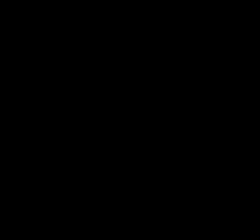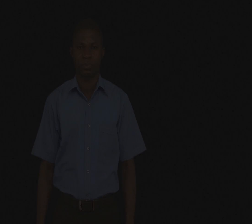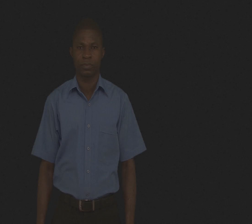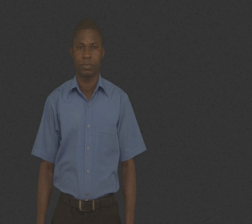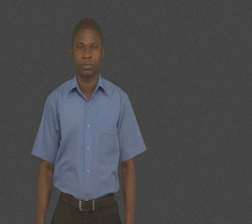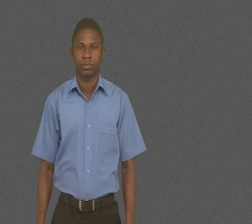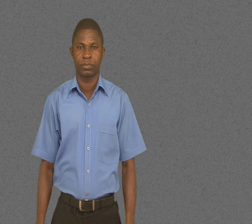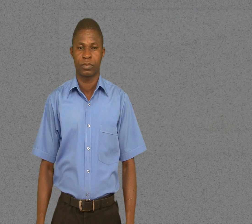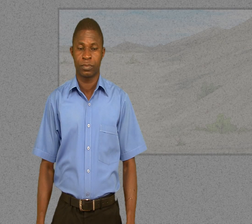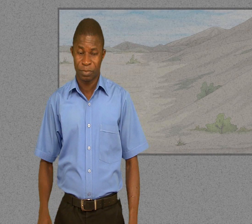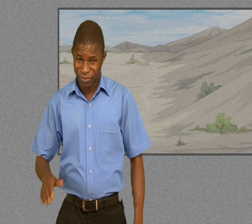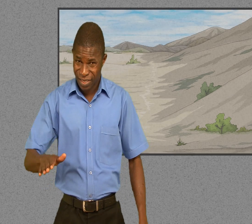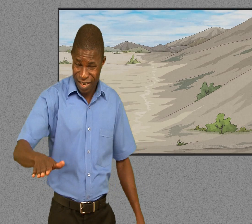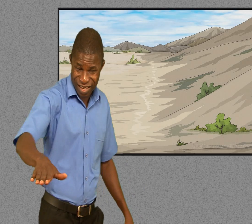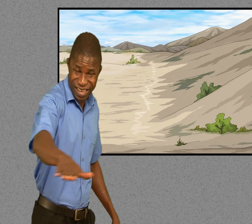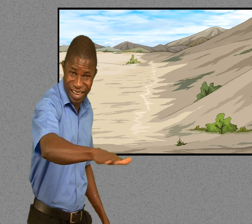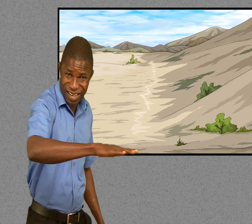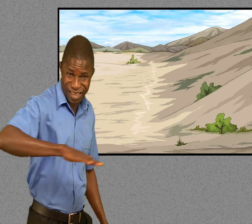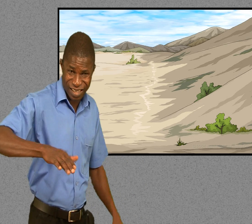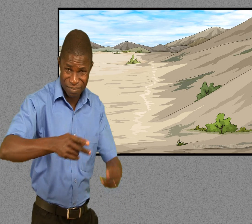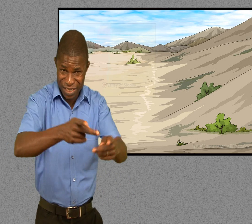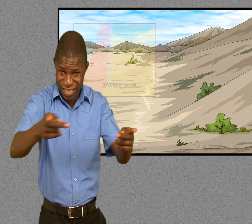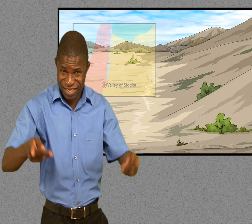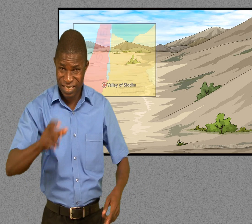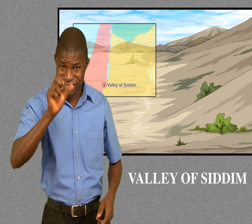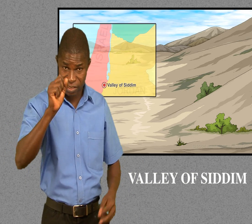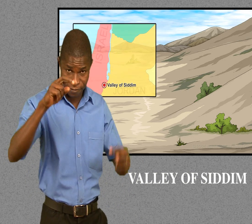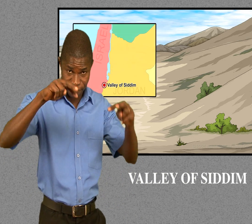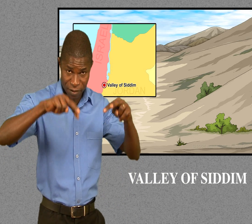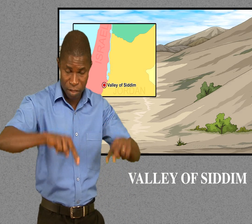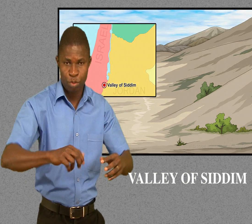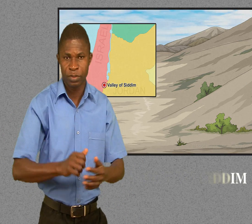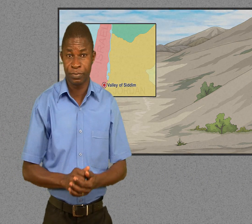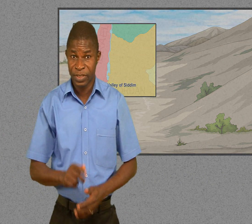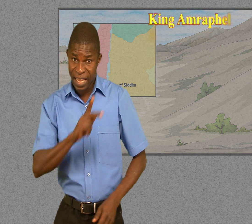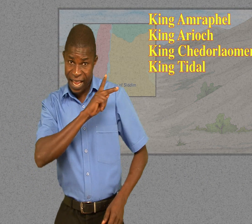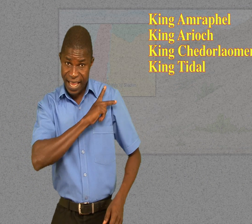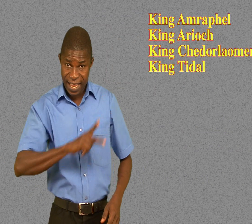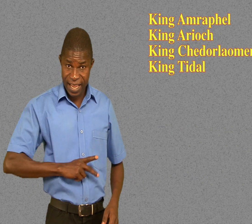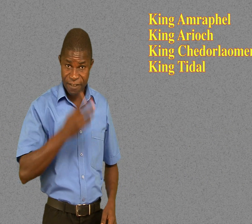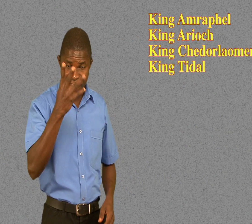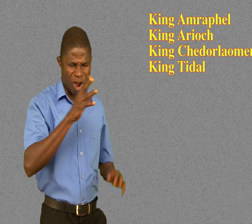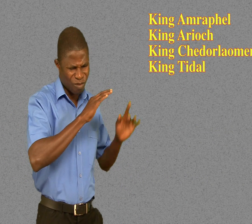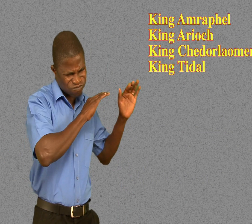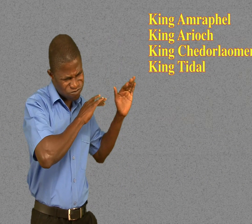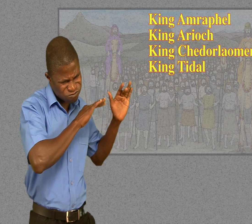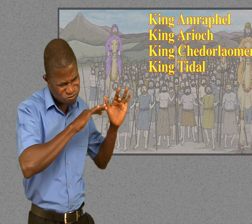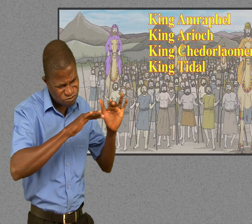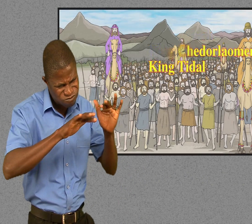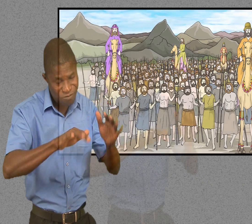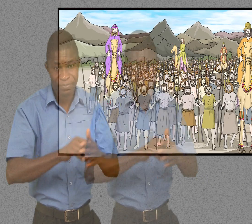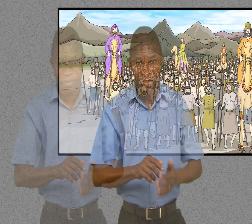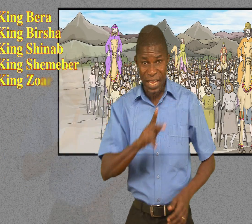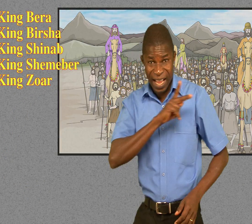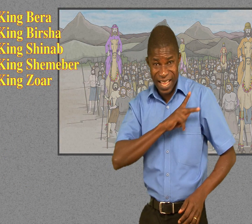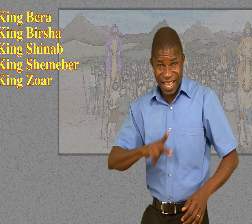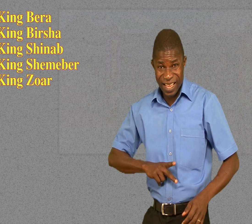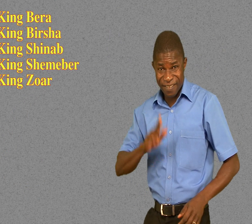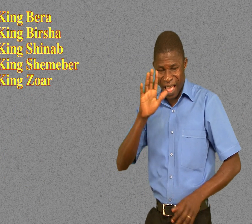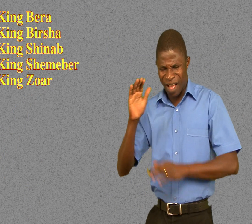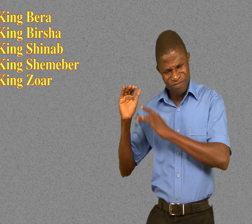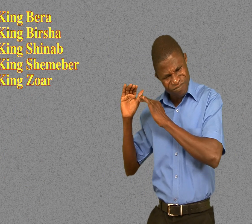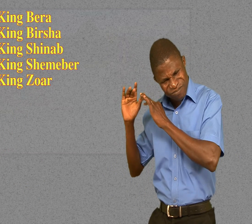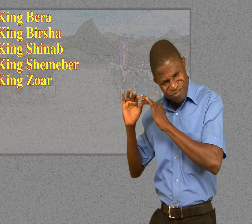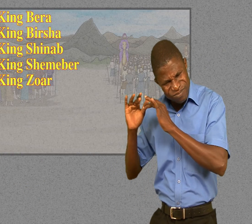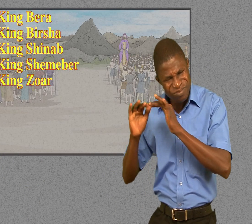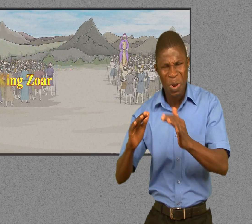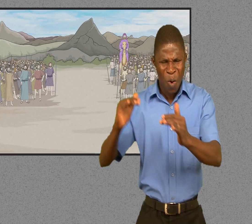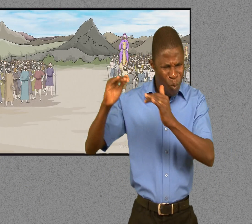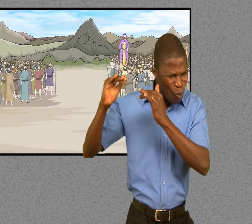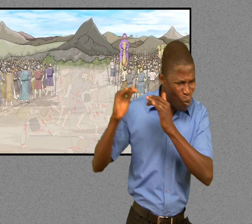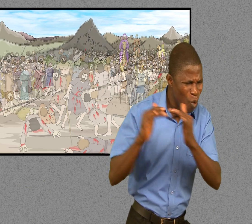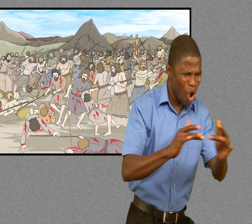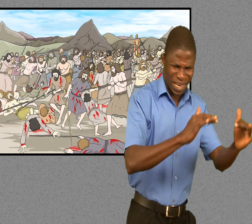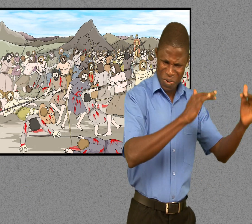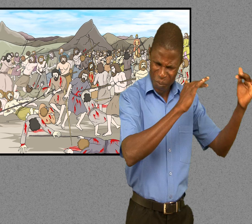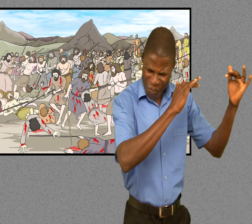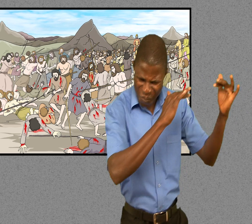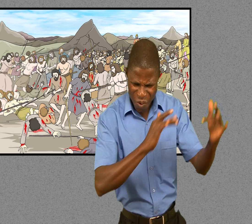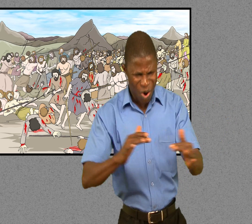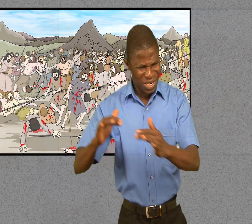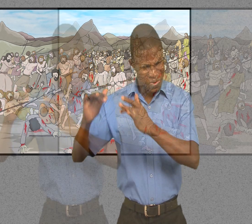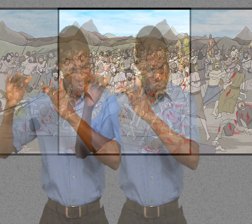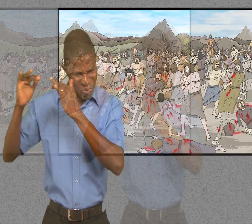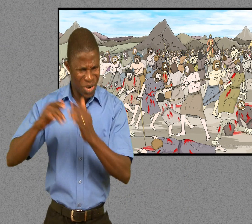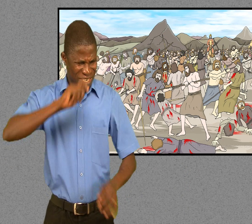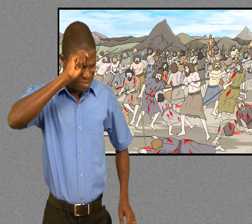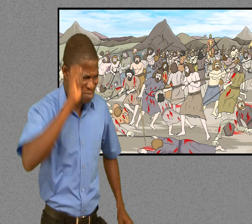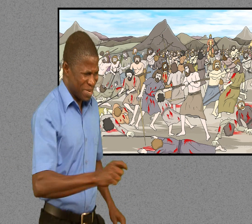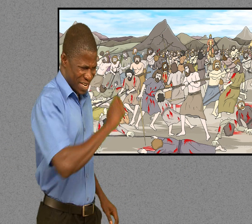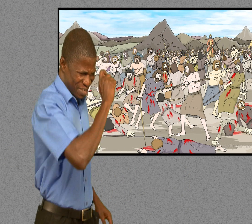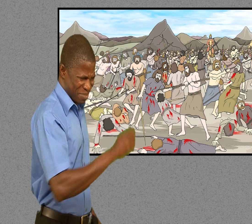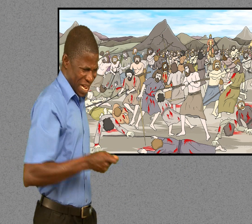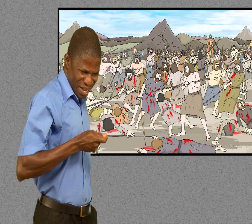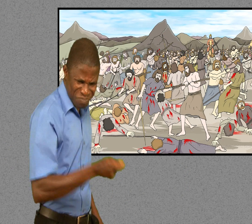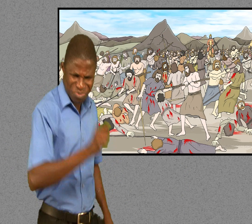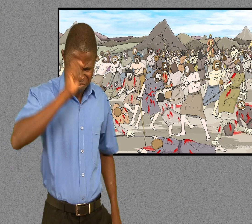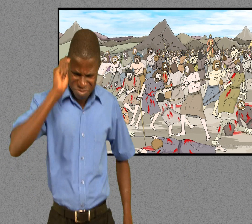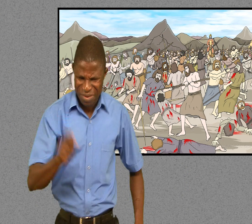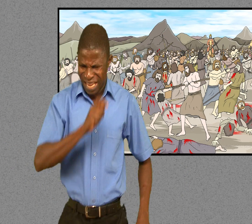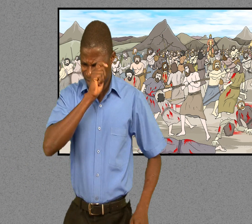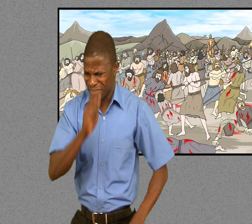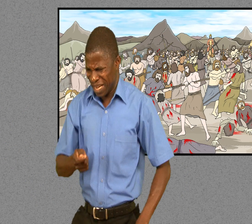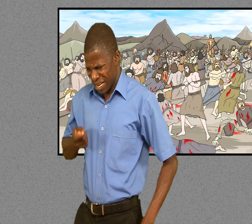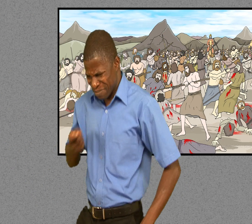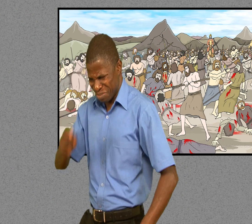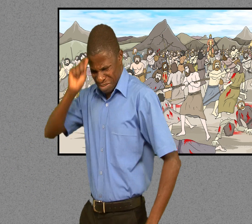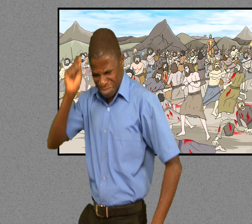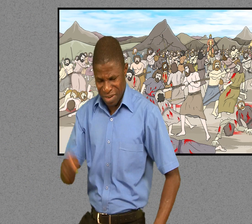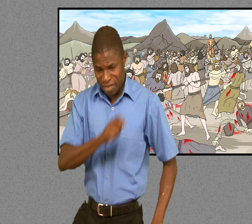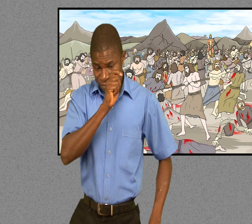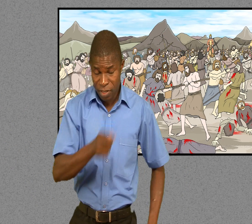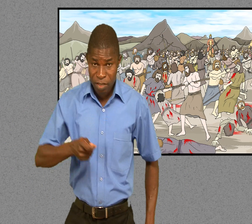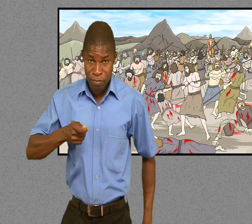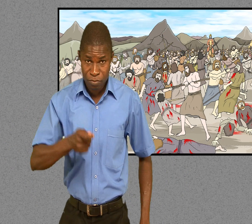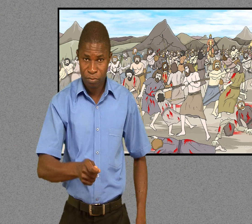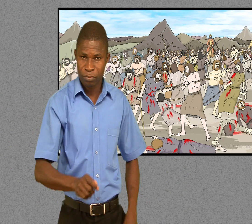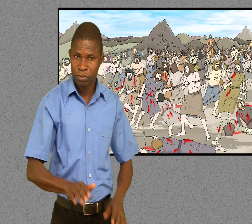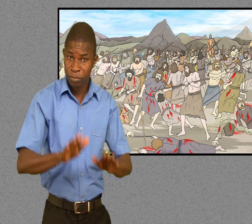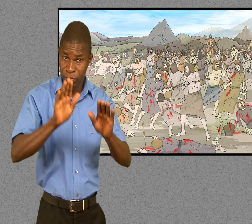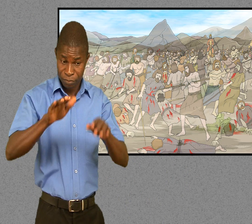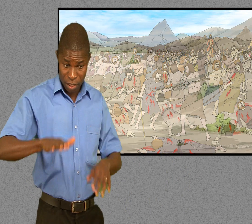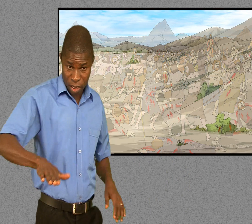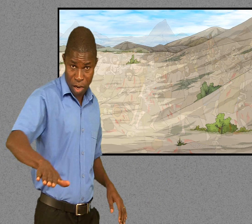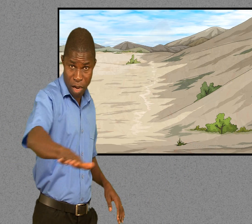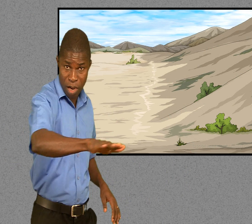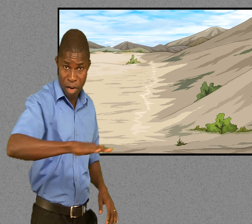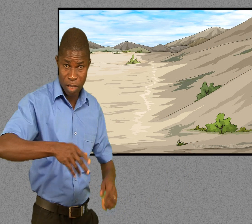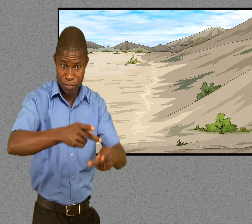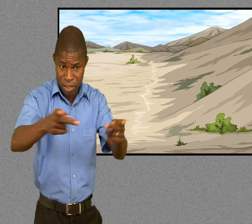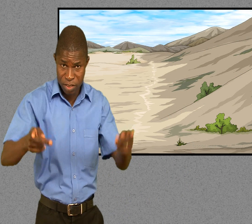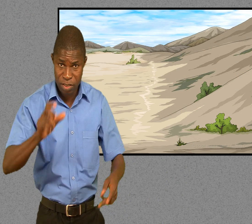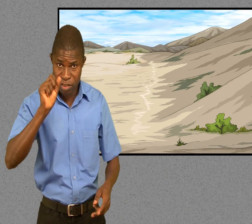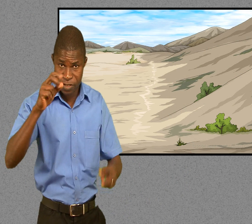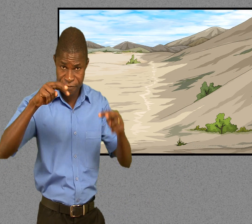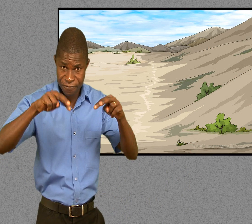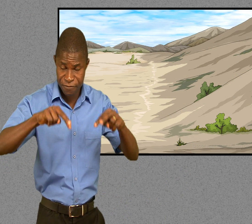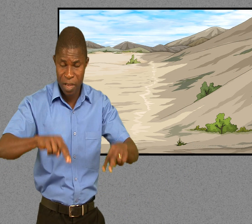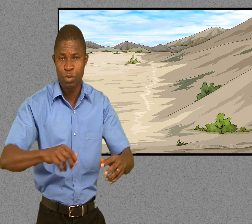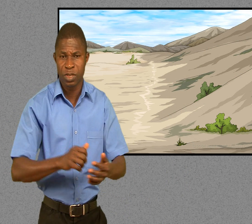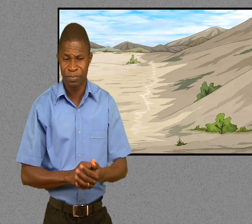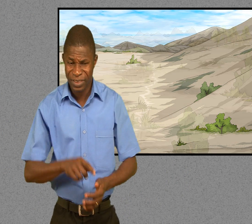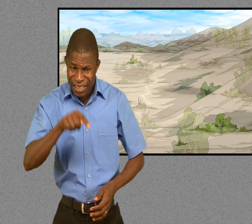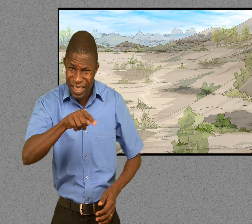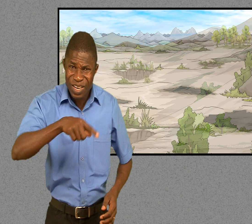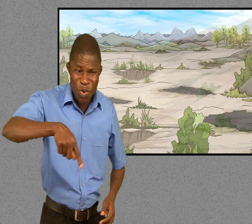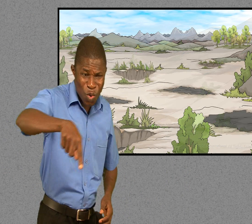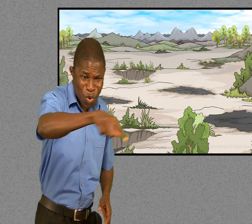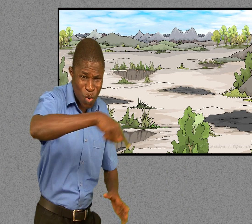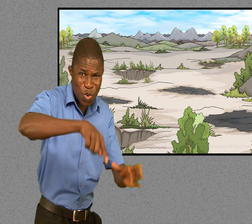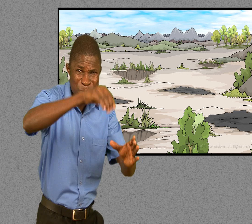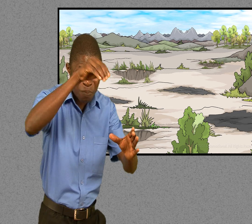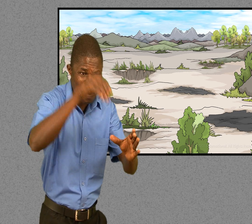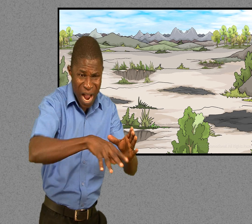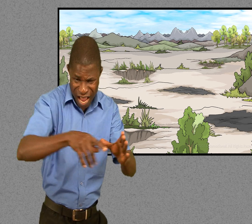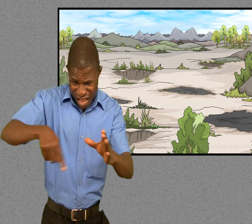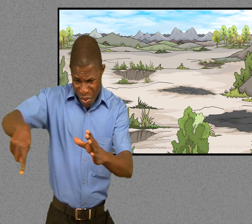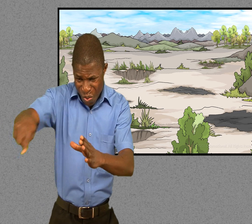Then the king of Sodom, the king of Gomorrah, the king of Admah, the king of Zeboiim, and the king of Bela (that is, Zoar) marched out and arrayed themselves for battle in the Valley of Siddim against Chedorlaomer king of Elam, Tidal king of Goiim, Amraphel king of Shinar, and Arioch king of Ellasar—four kings against five.